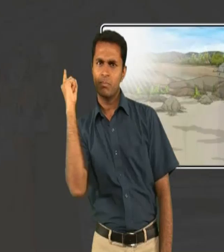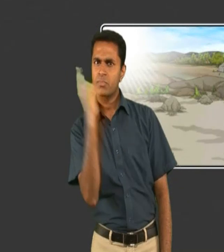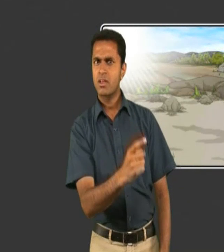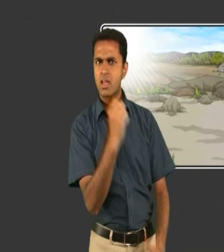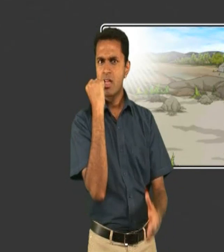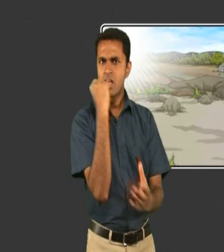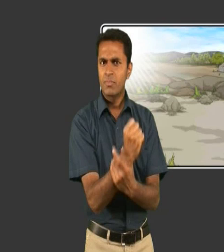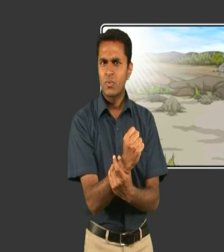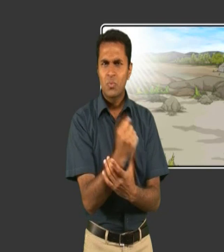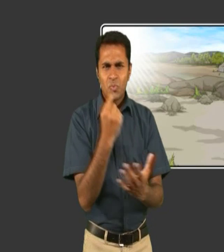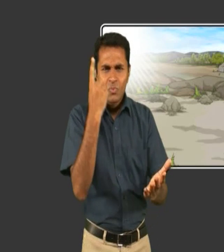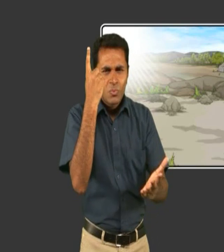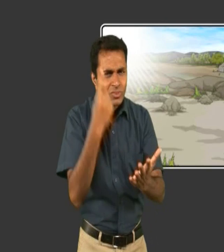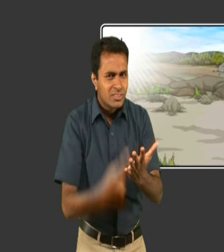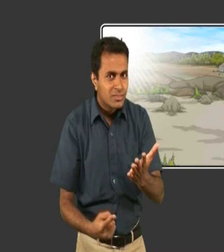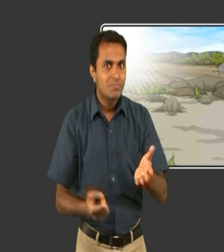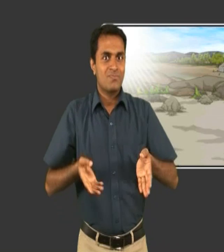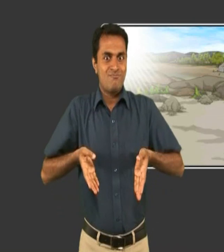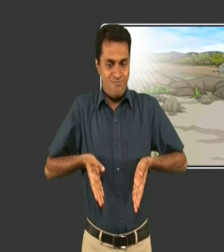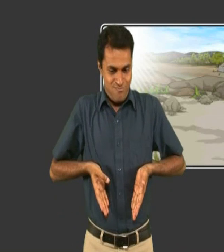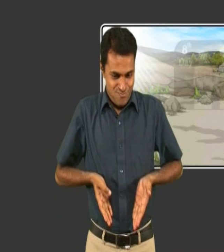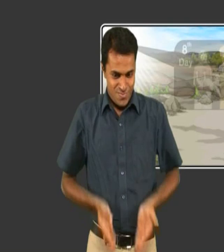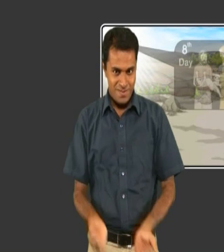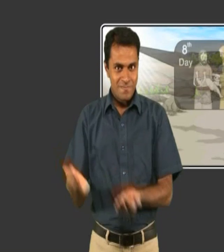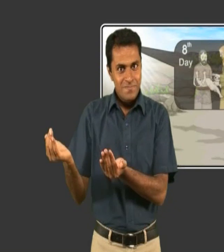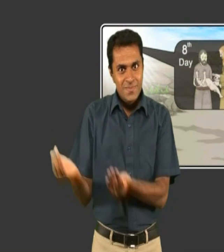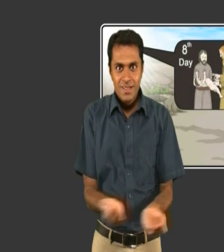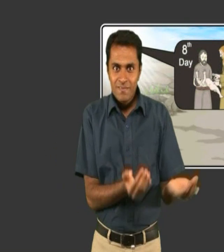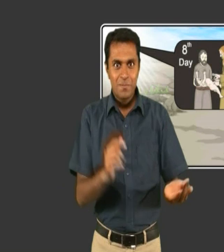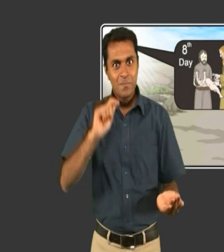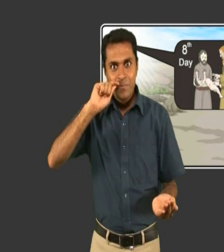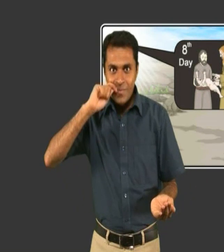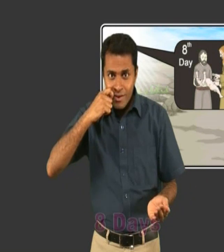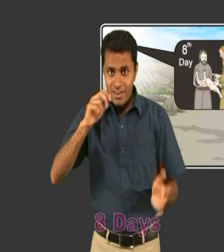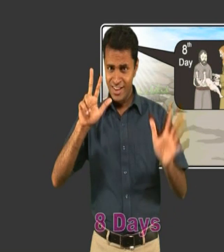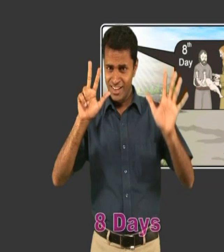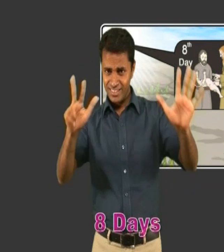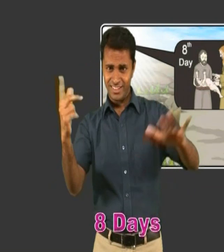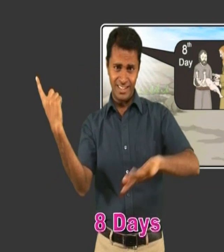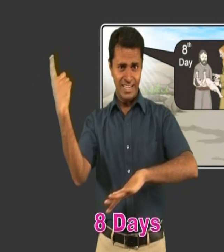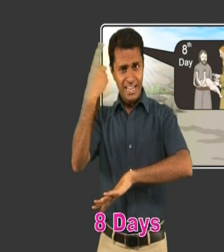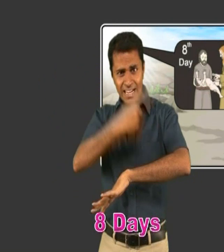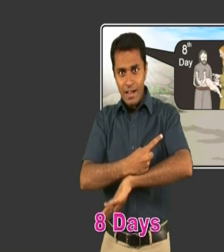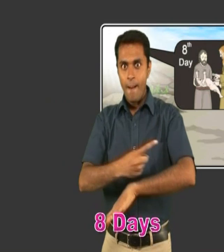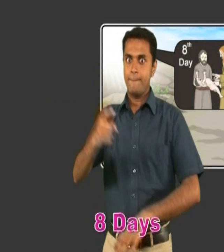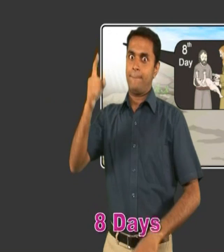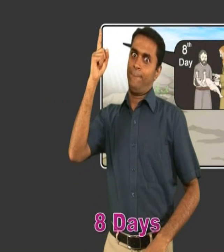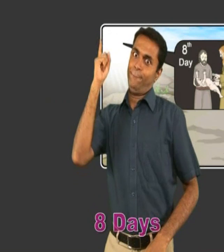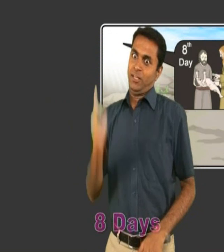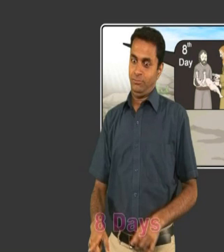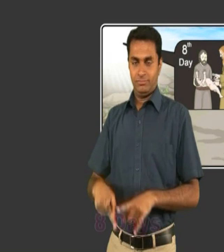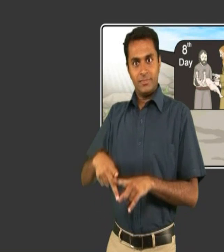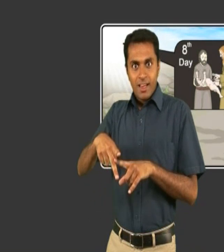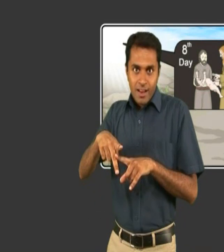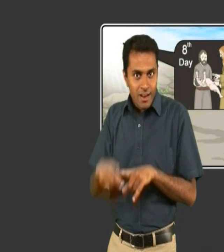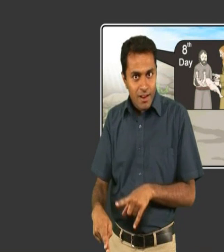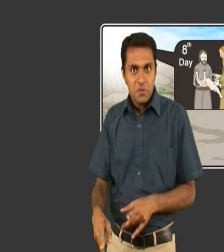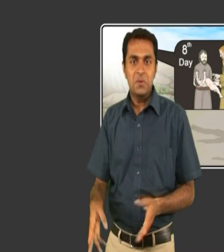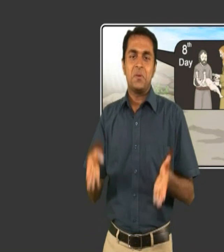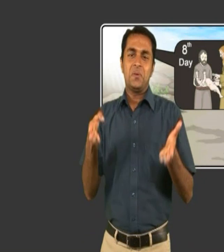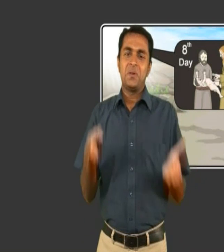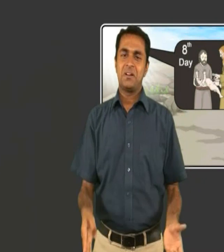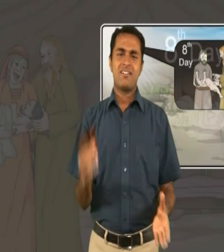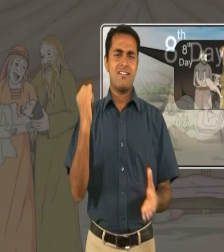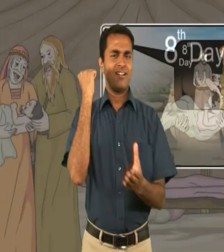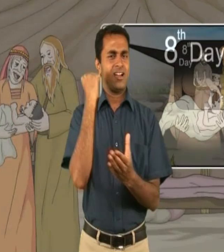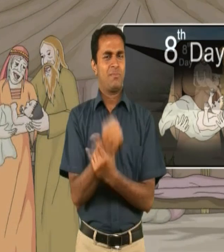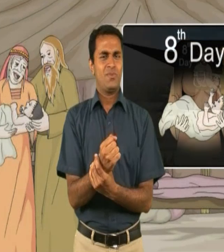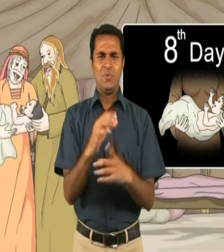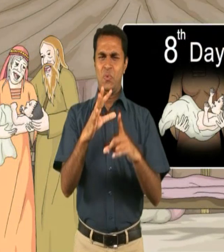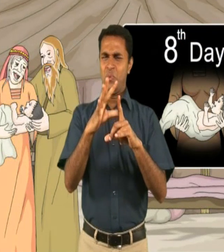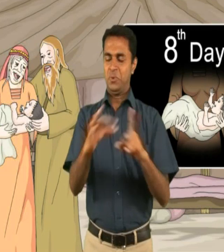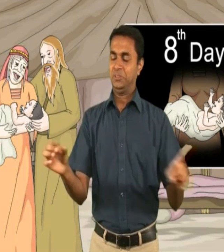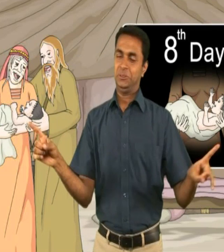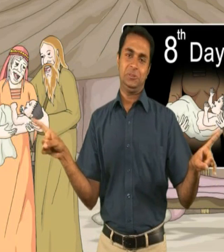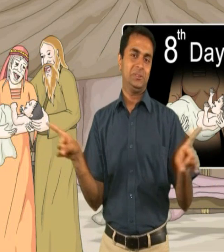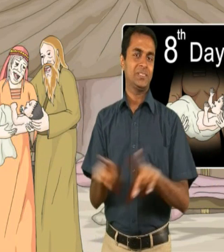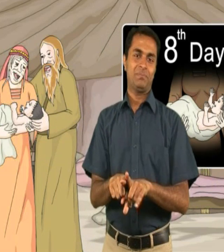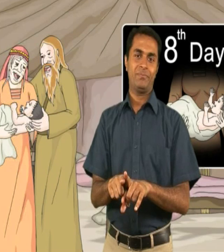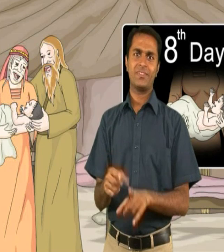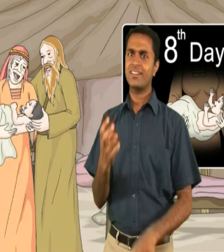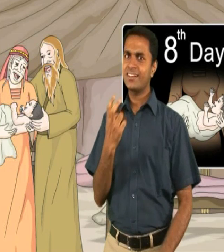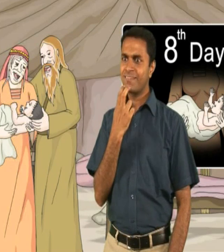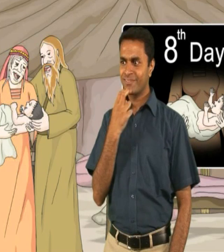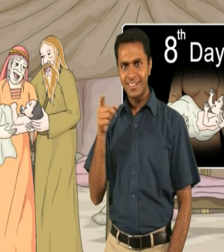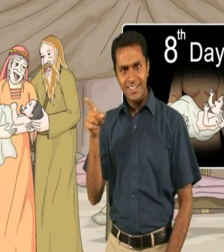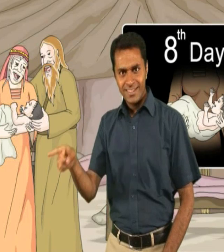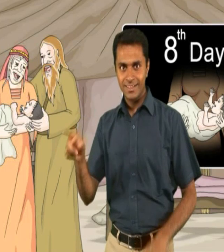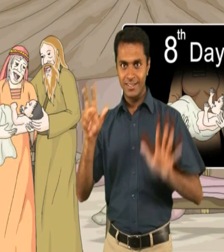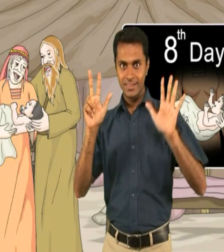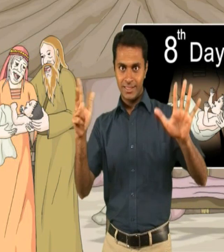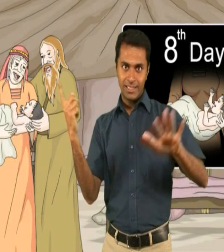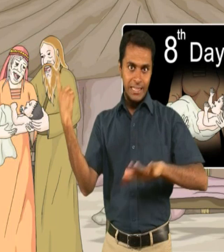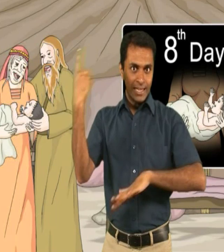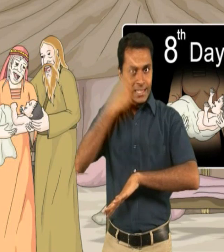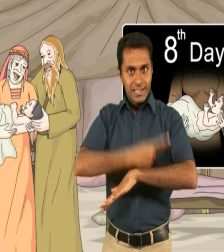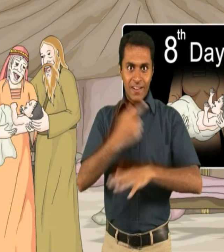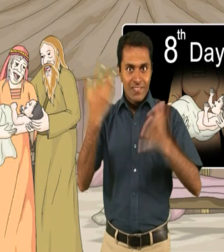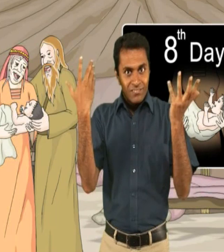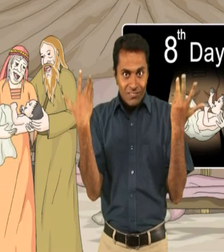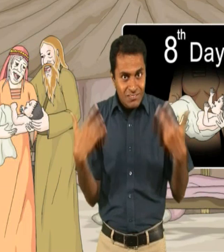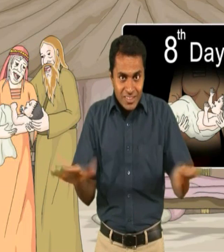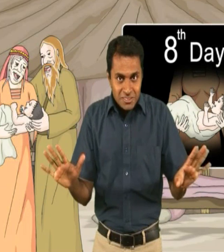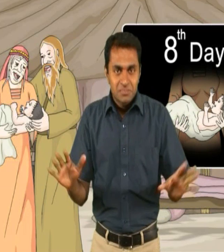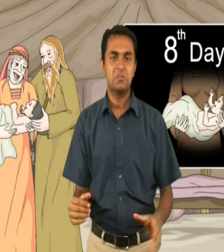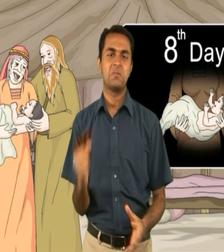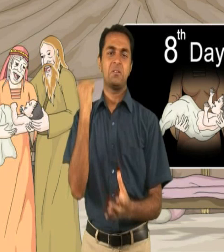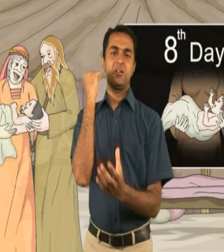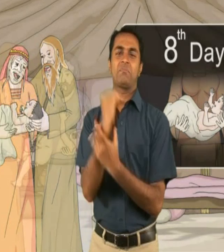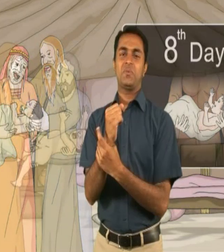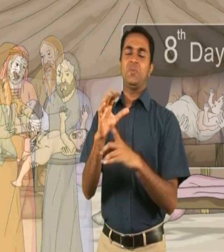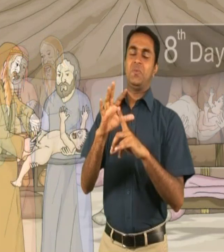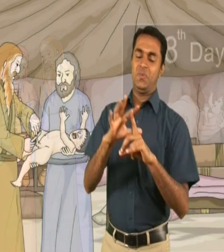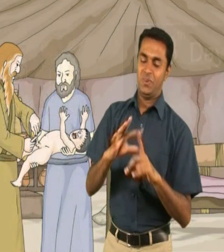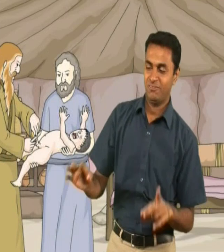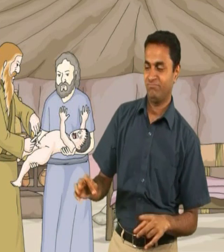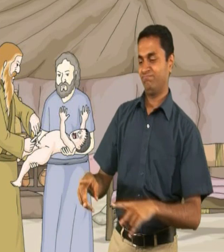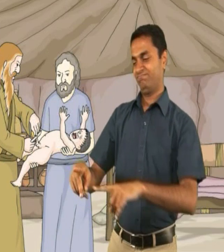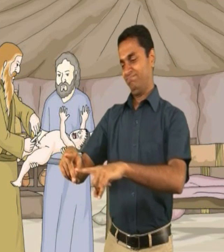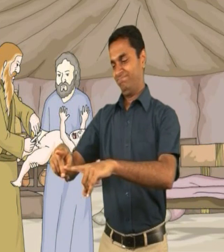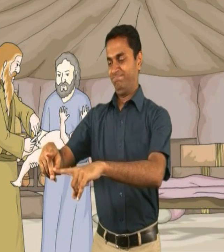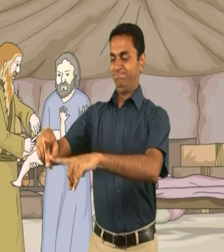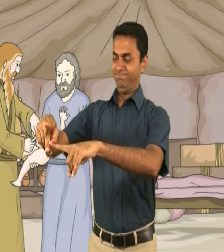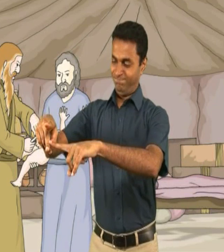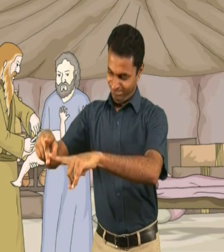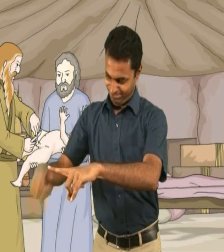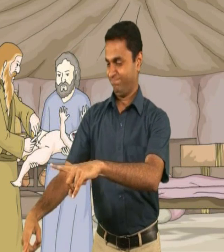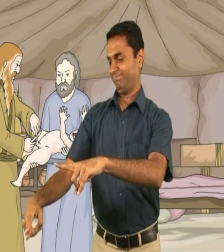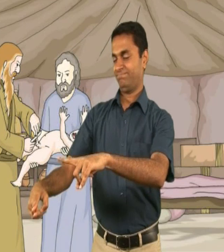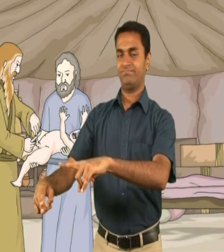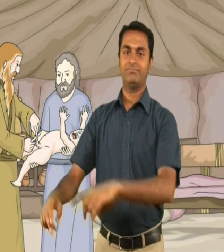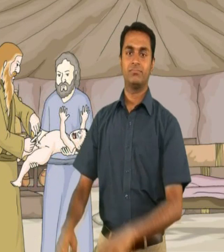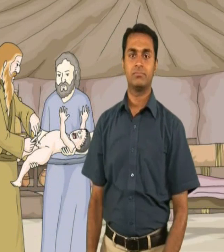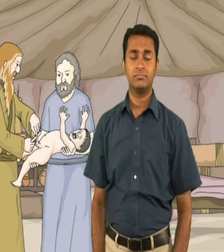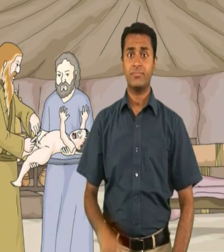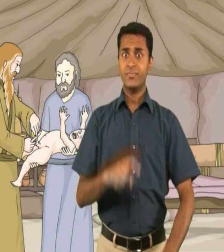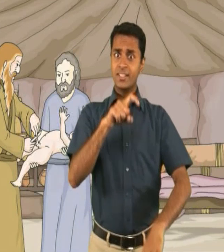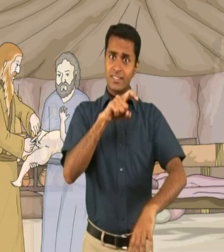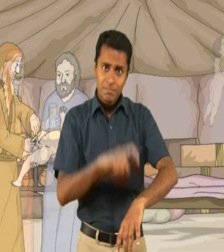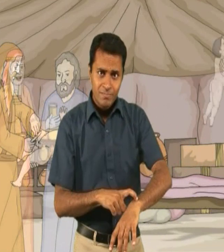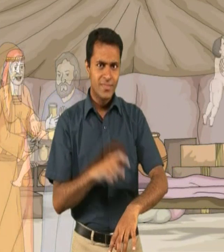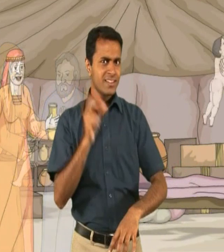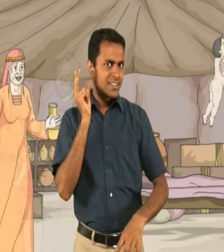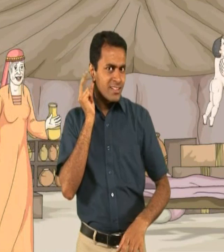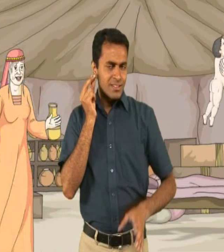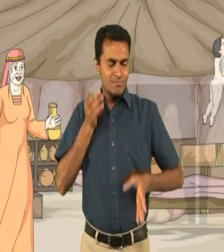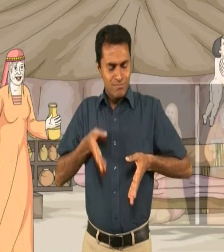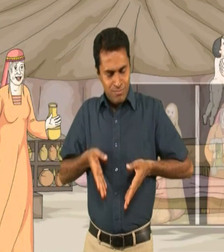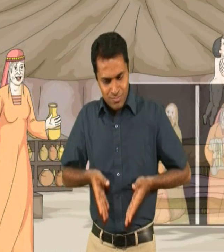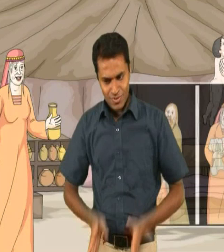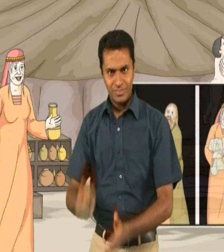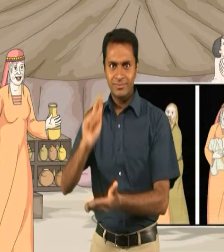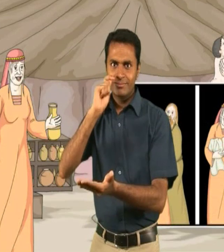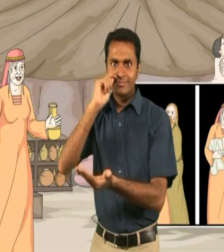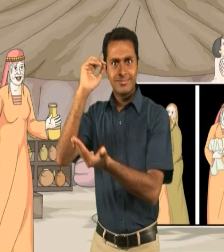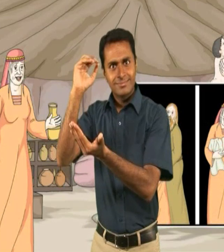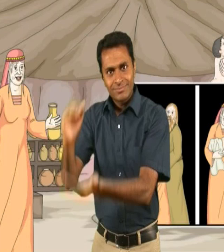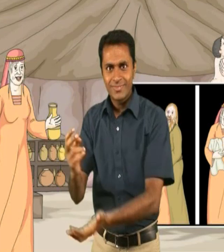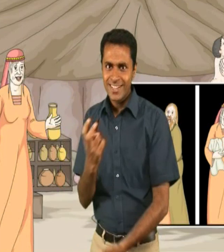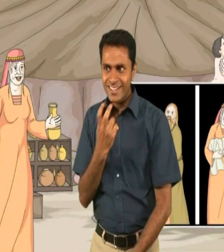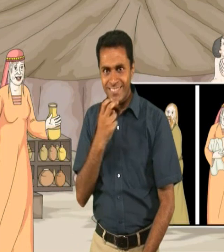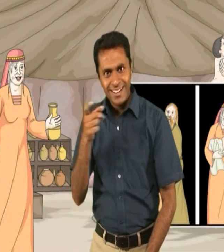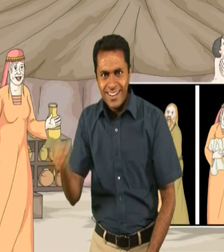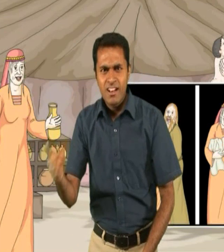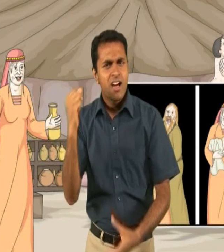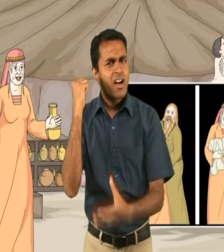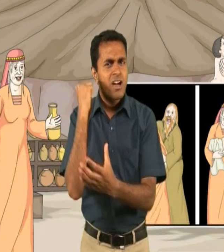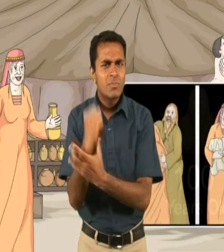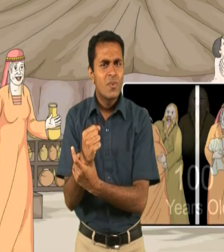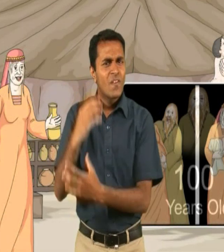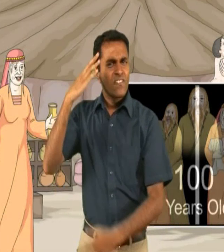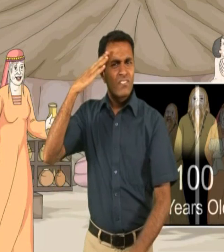When his son Isaac was eight days old, Abraham circumcised him, as God had commanded him.